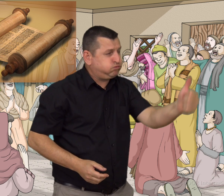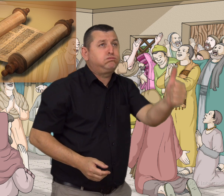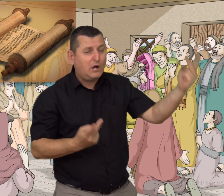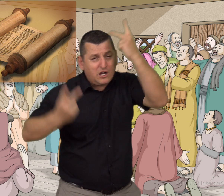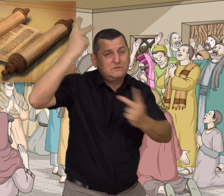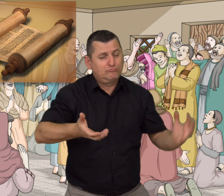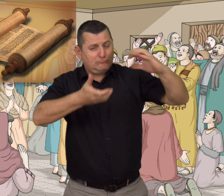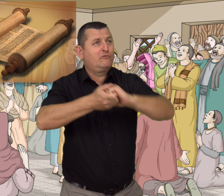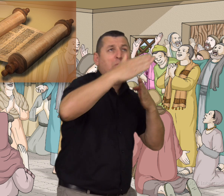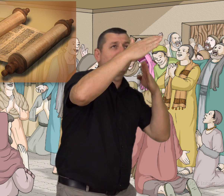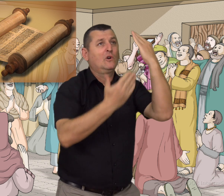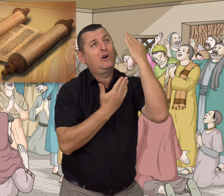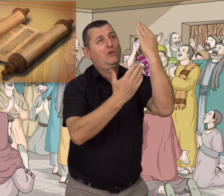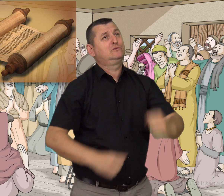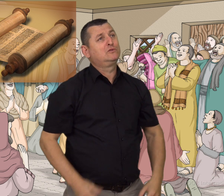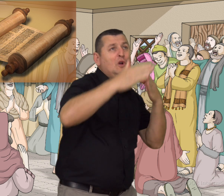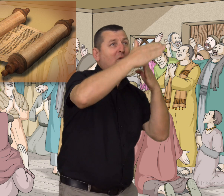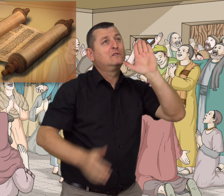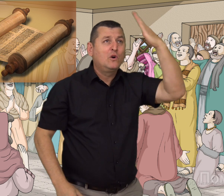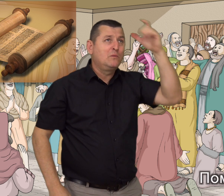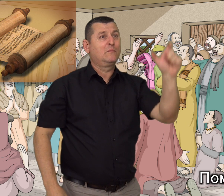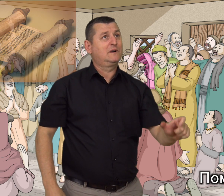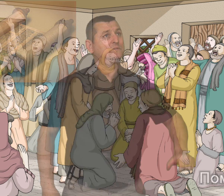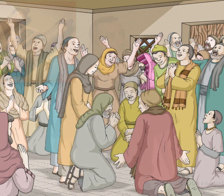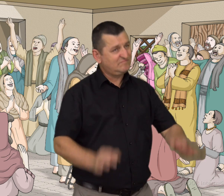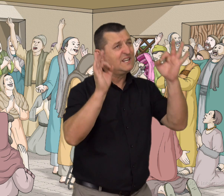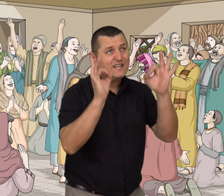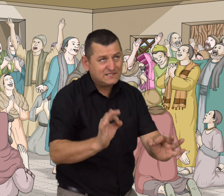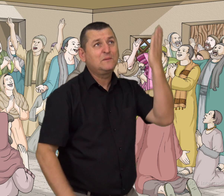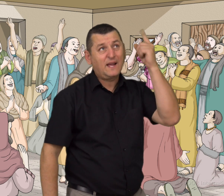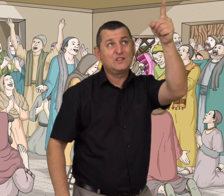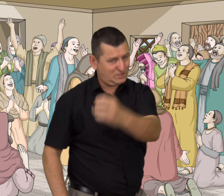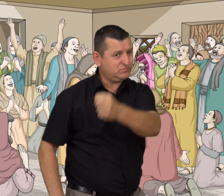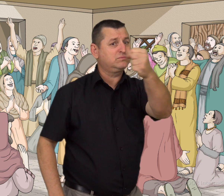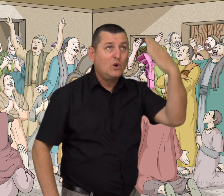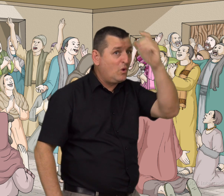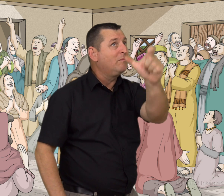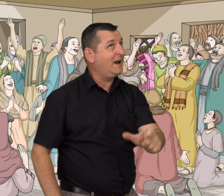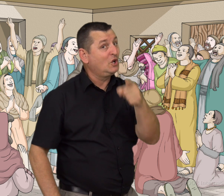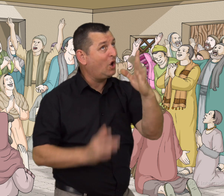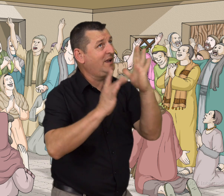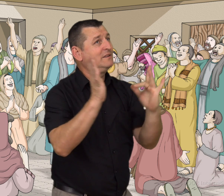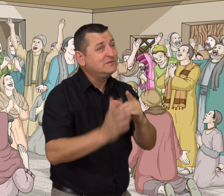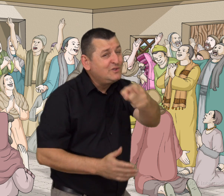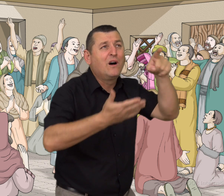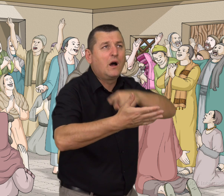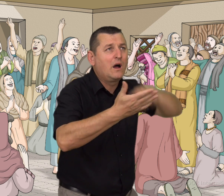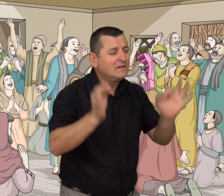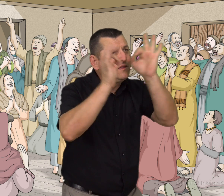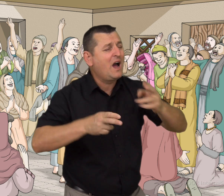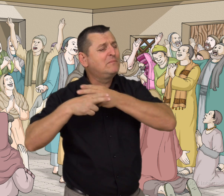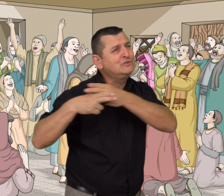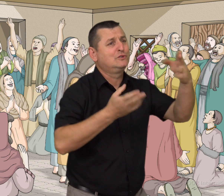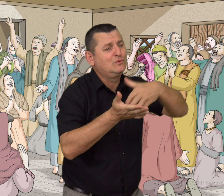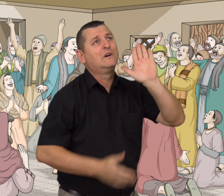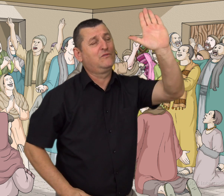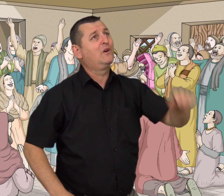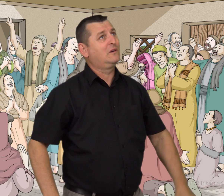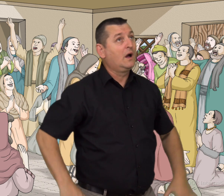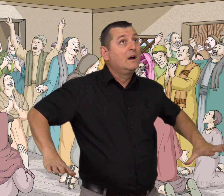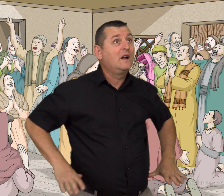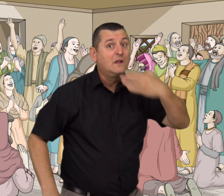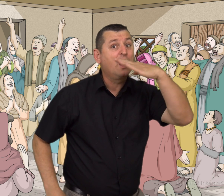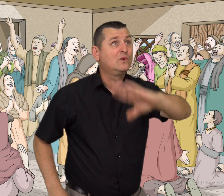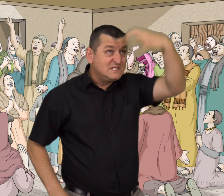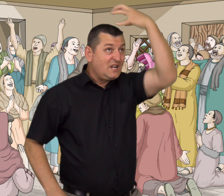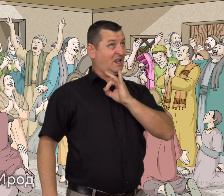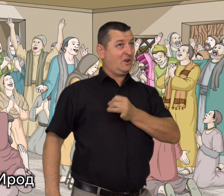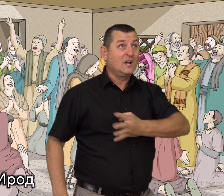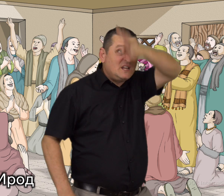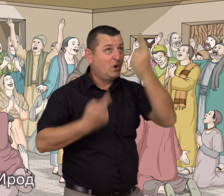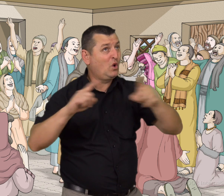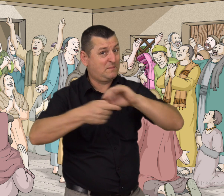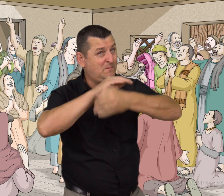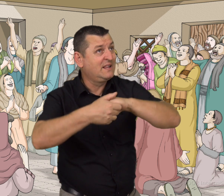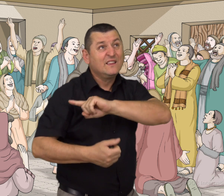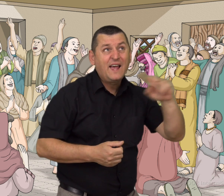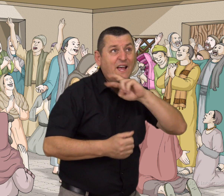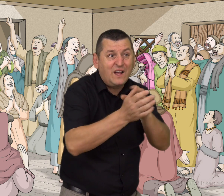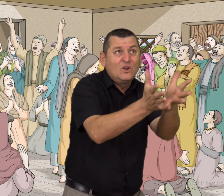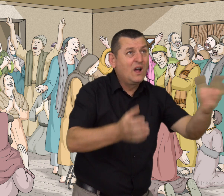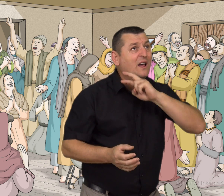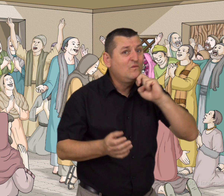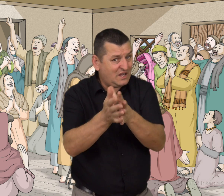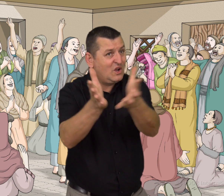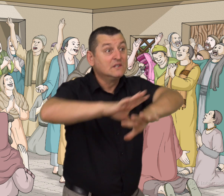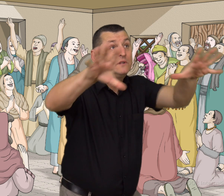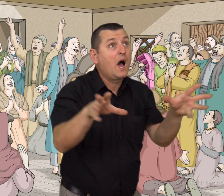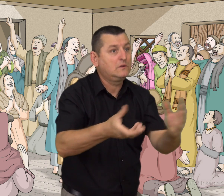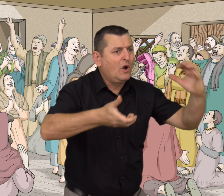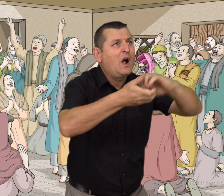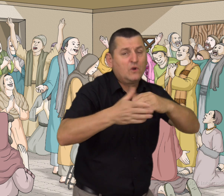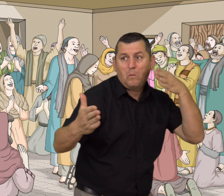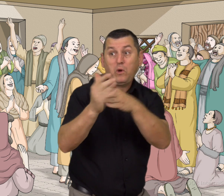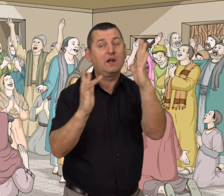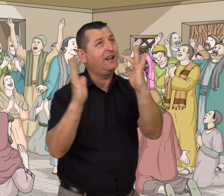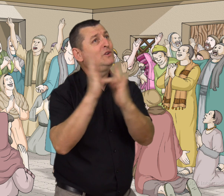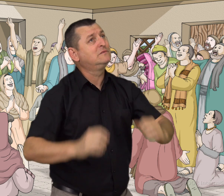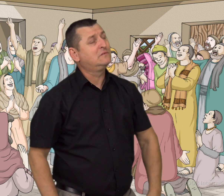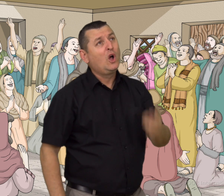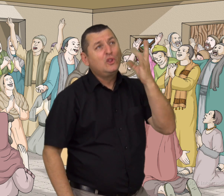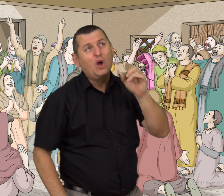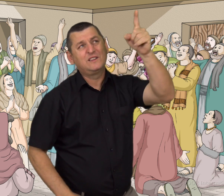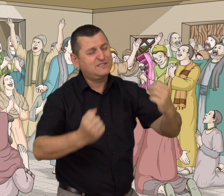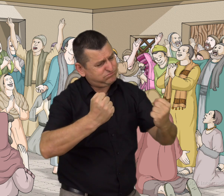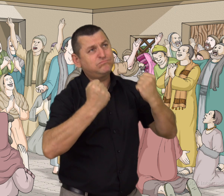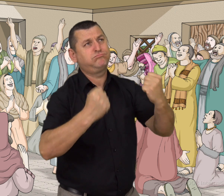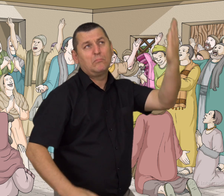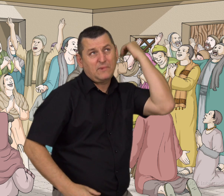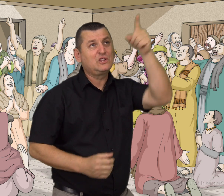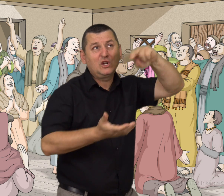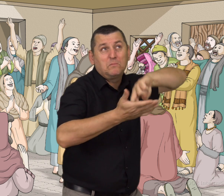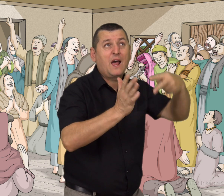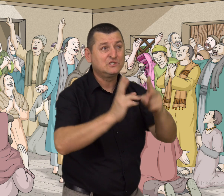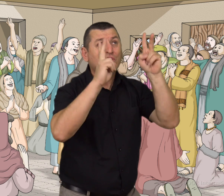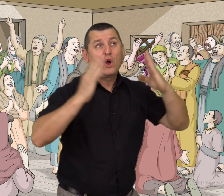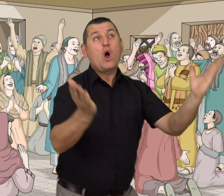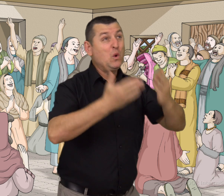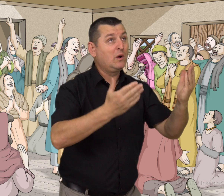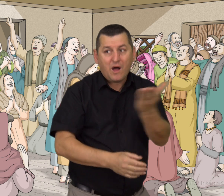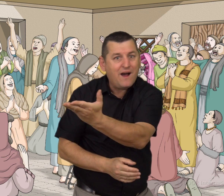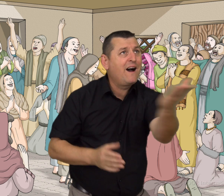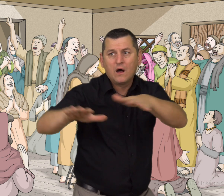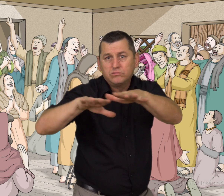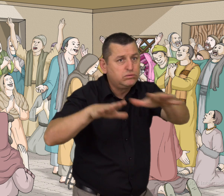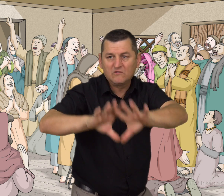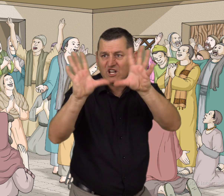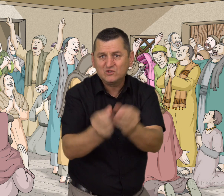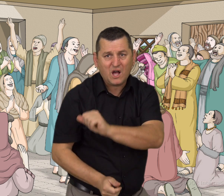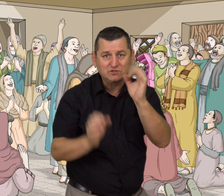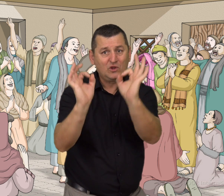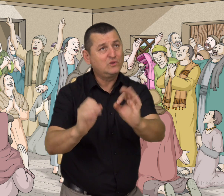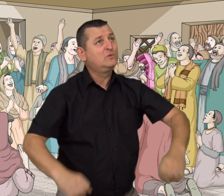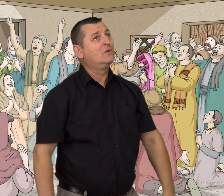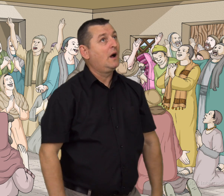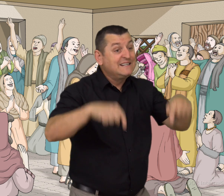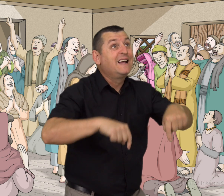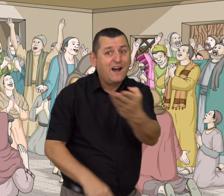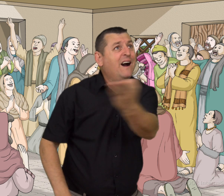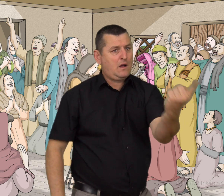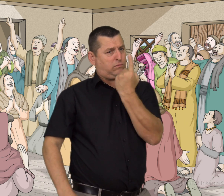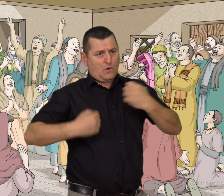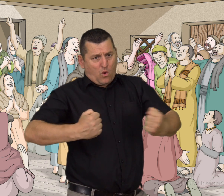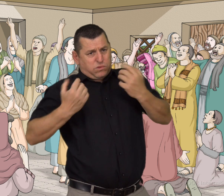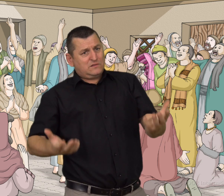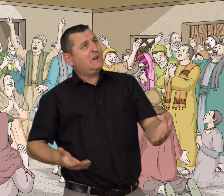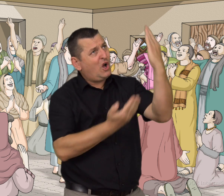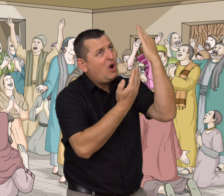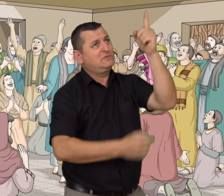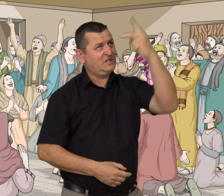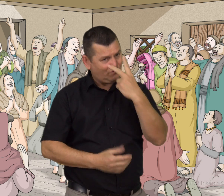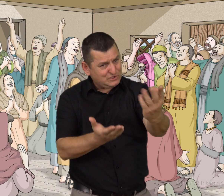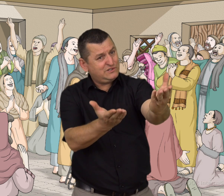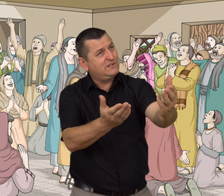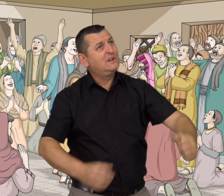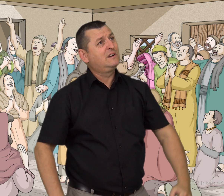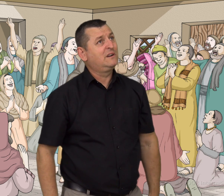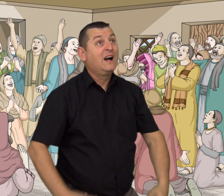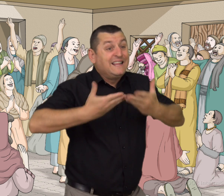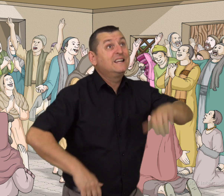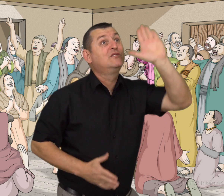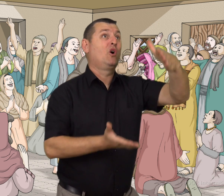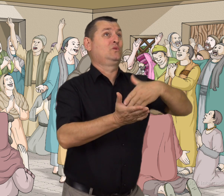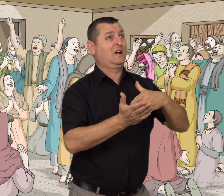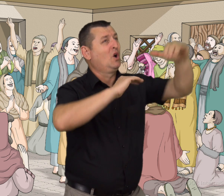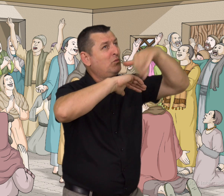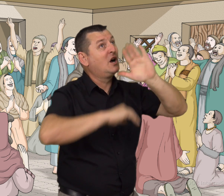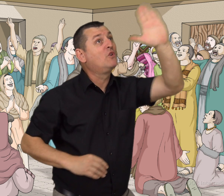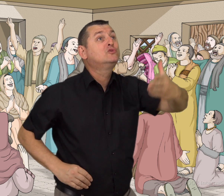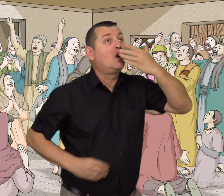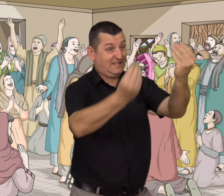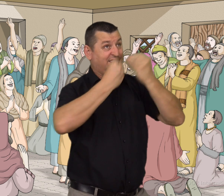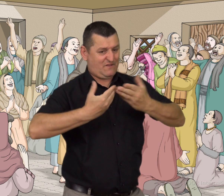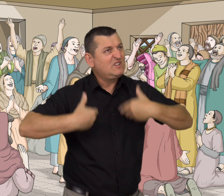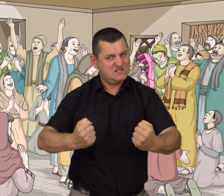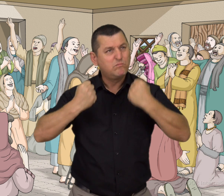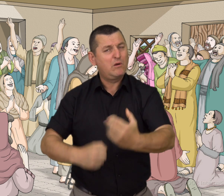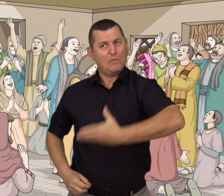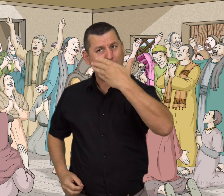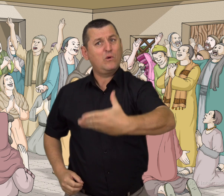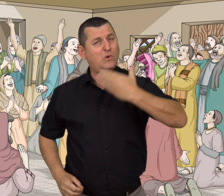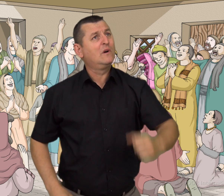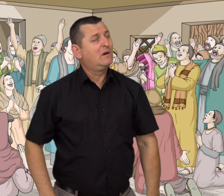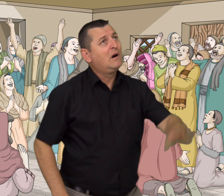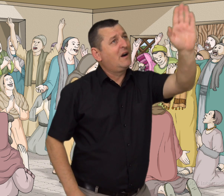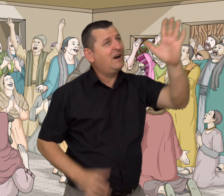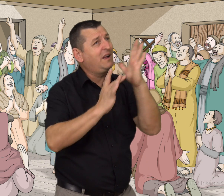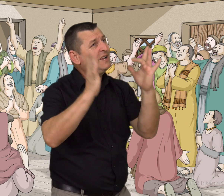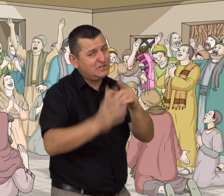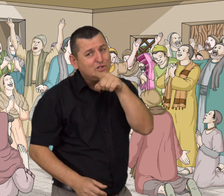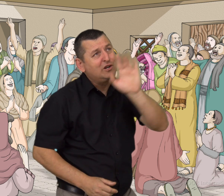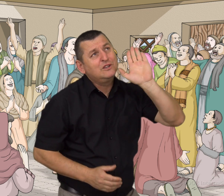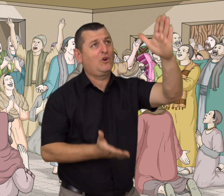The kings of the earth take their stand and the rulers gather together against the Lord and against His Anointed One.’ In fact, this is the very city where Herod and Pontius Pilate conspired with the Gentiles and the people of Israel against Your holy servant Jesus, whom You anointed.